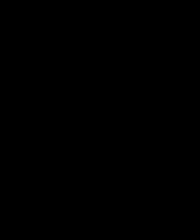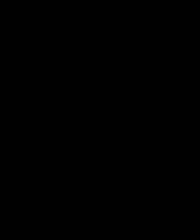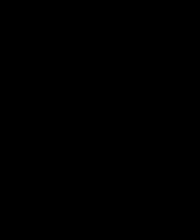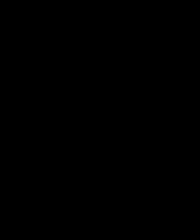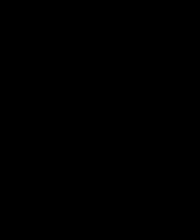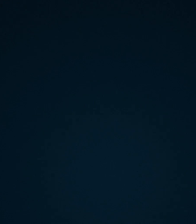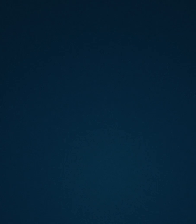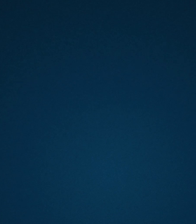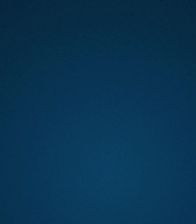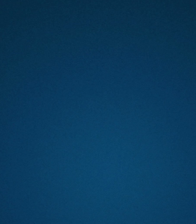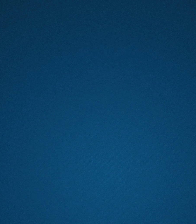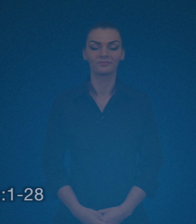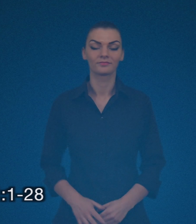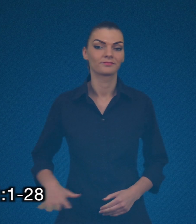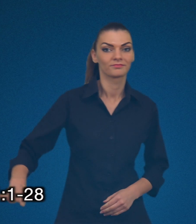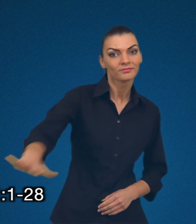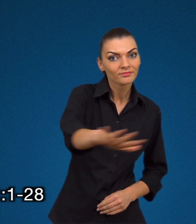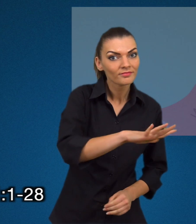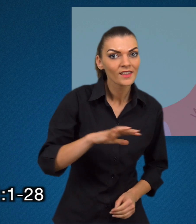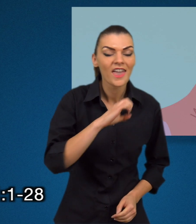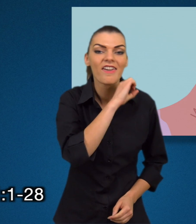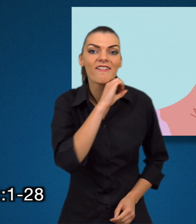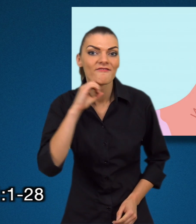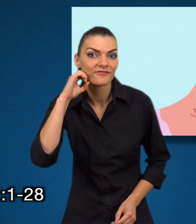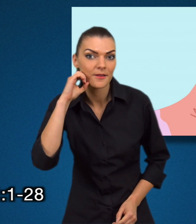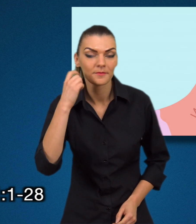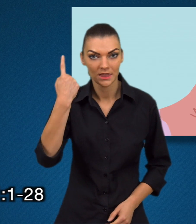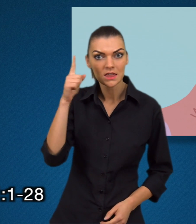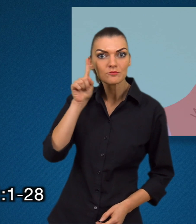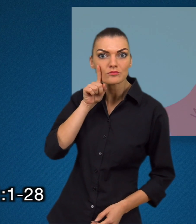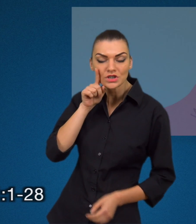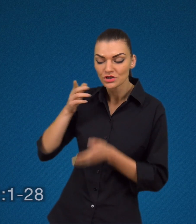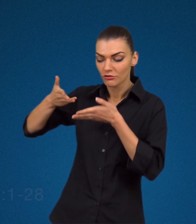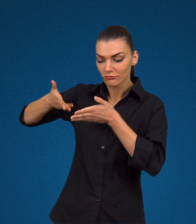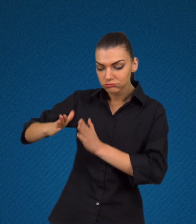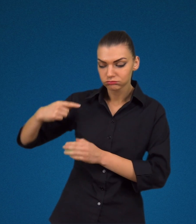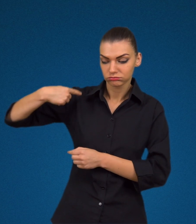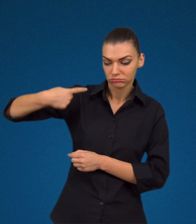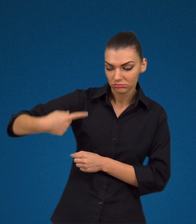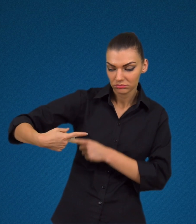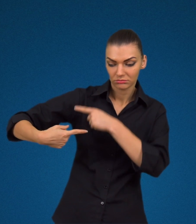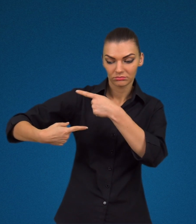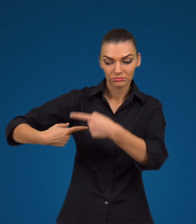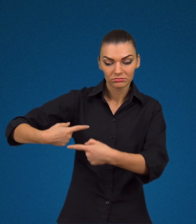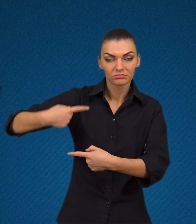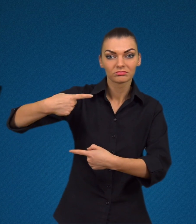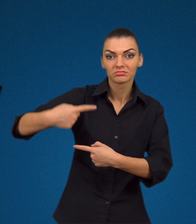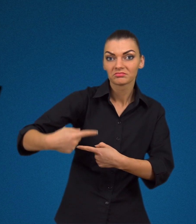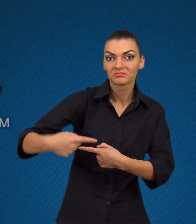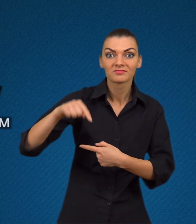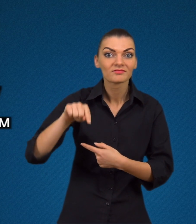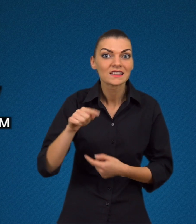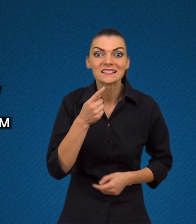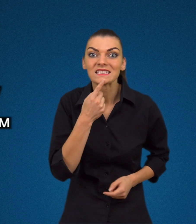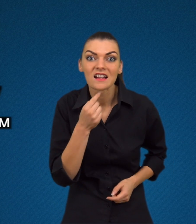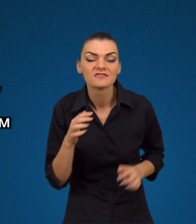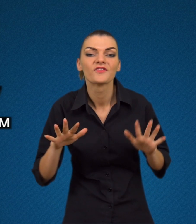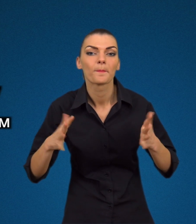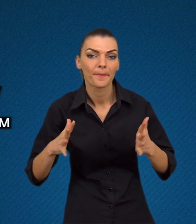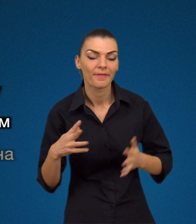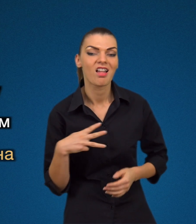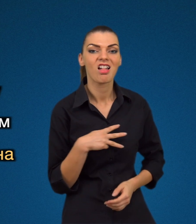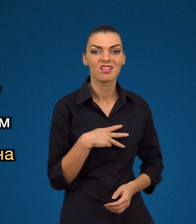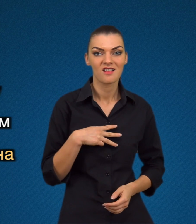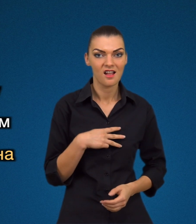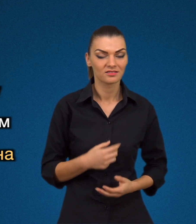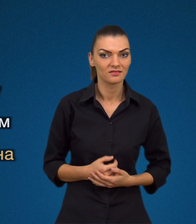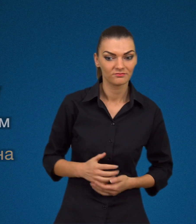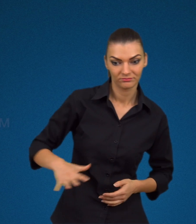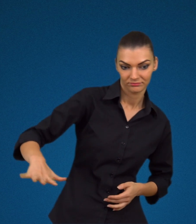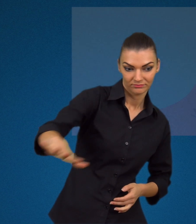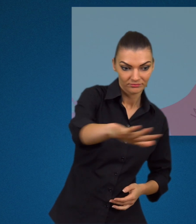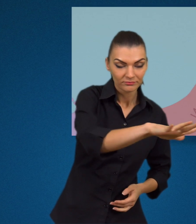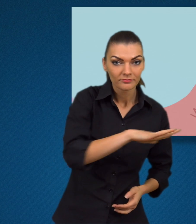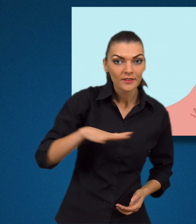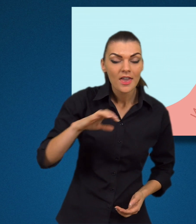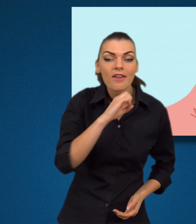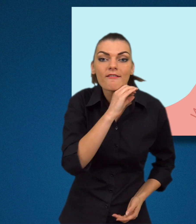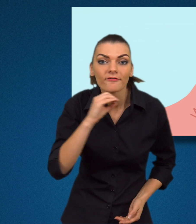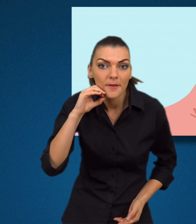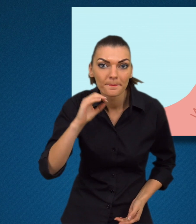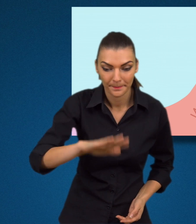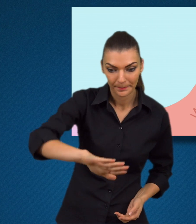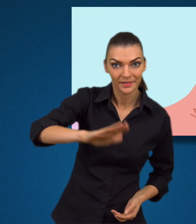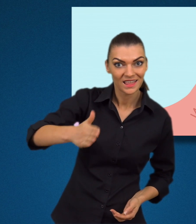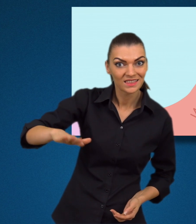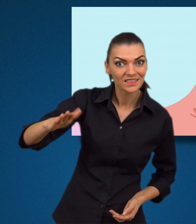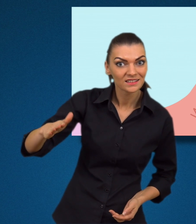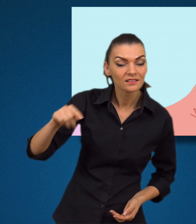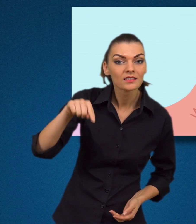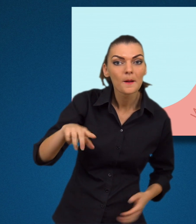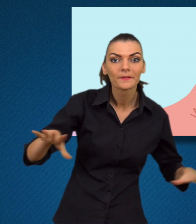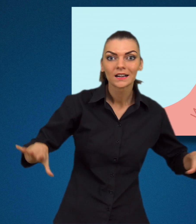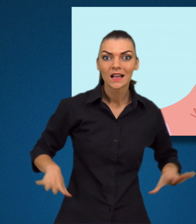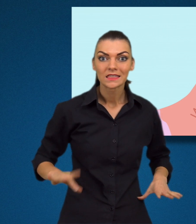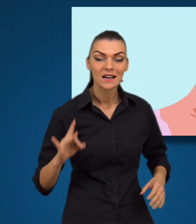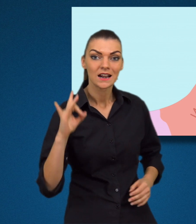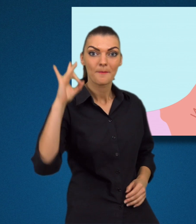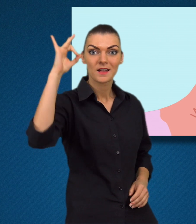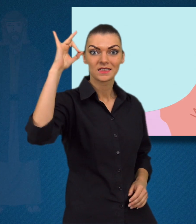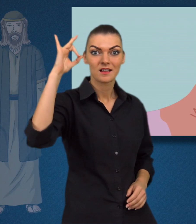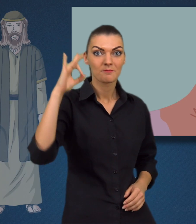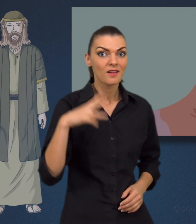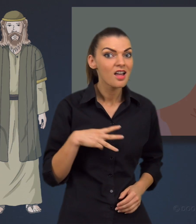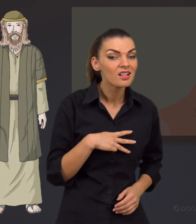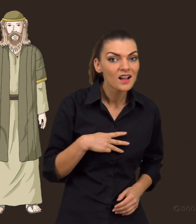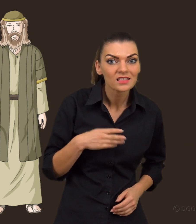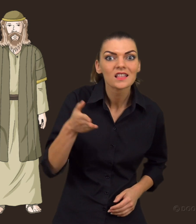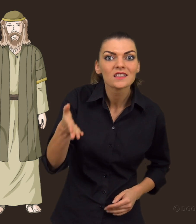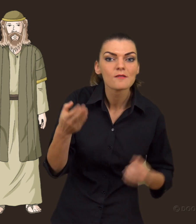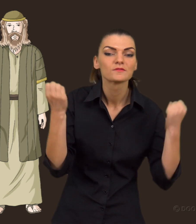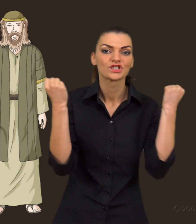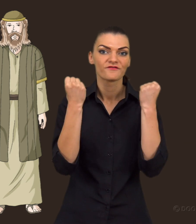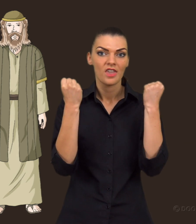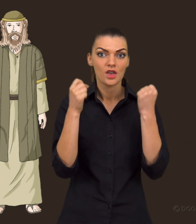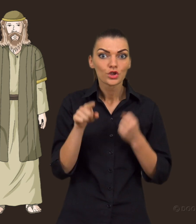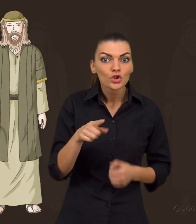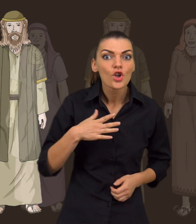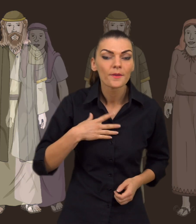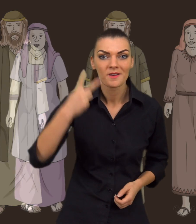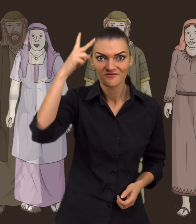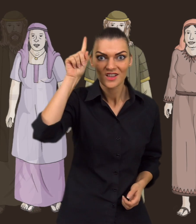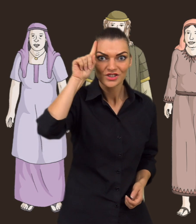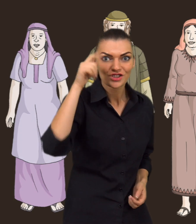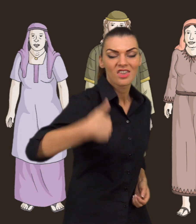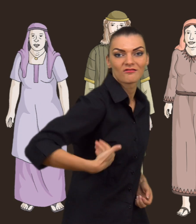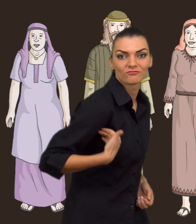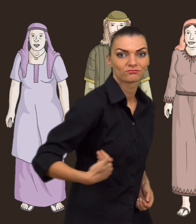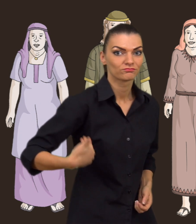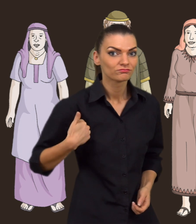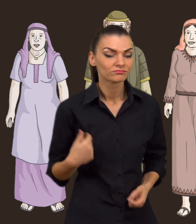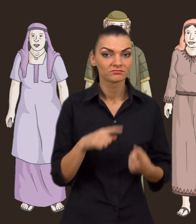Now there was a man named Elkanah who was from Ramathaim-zophim in the hill country of Ephraim. He was the son of Jeroham, the son of Elihu, the son of Tohu, the son of Zuph, an Ephraimite.